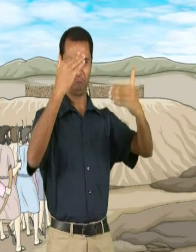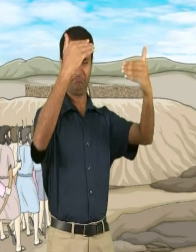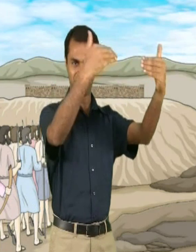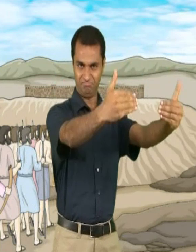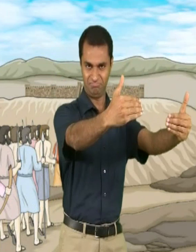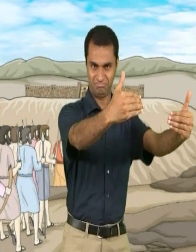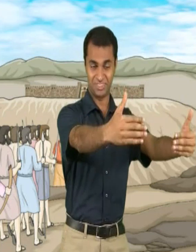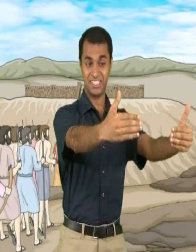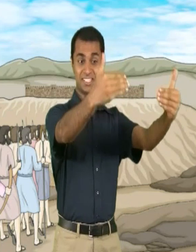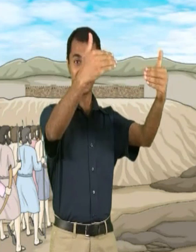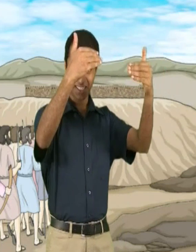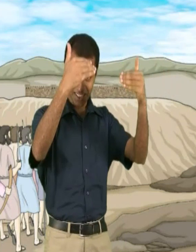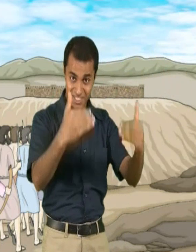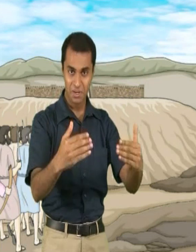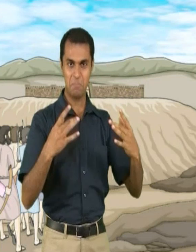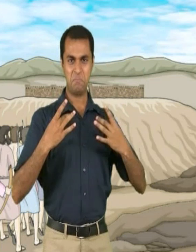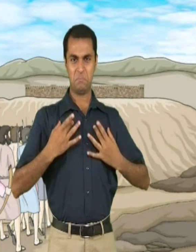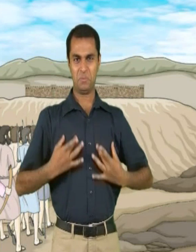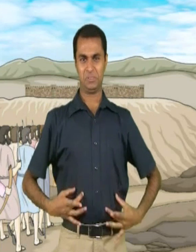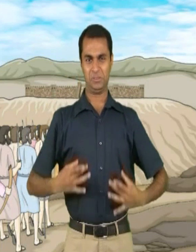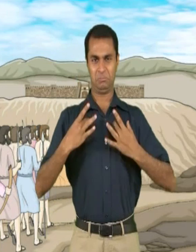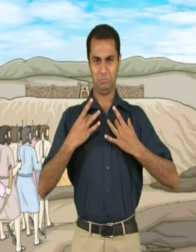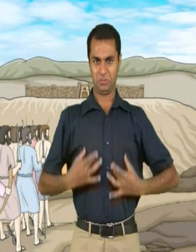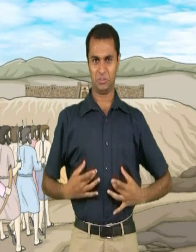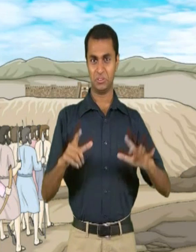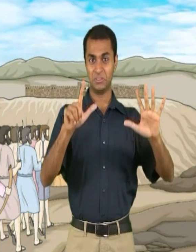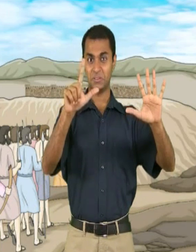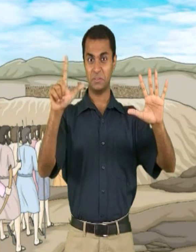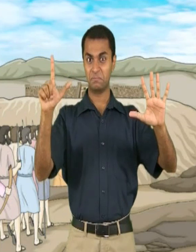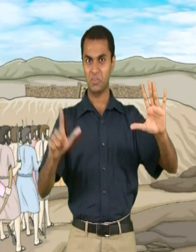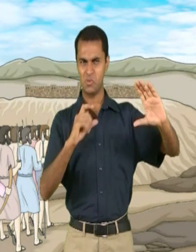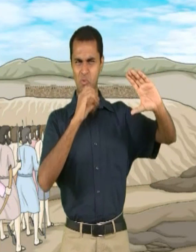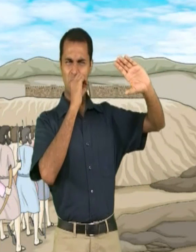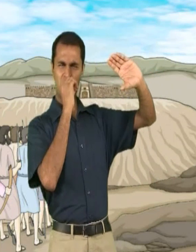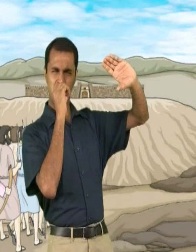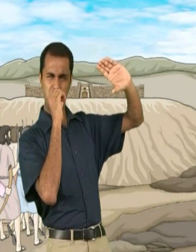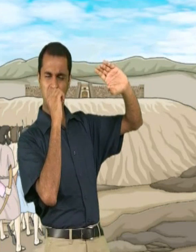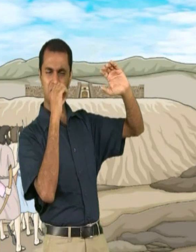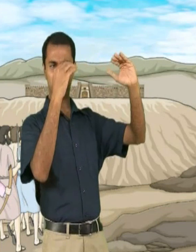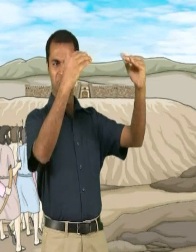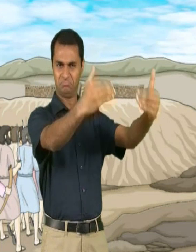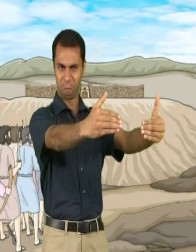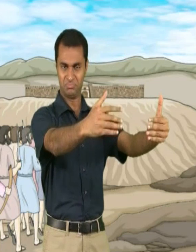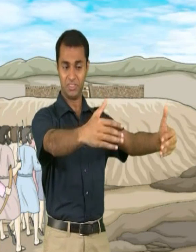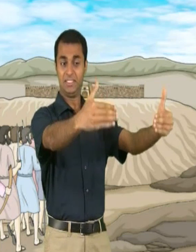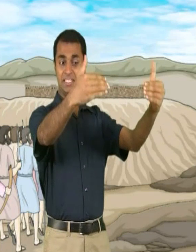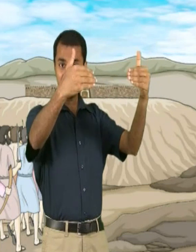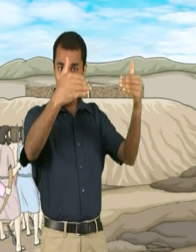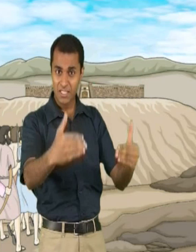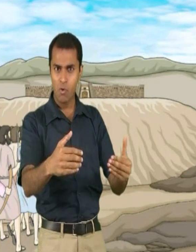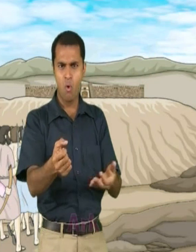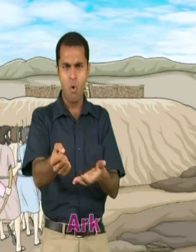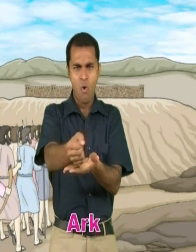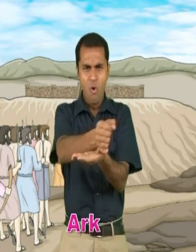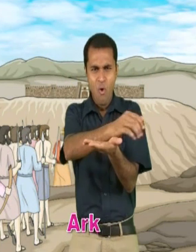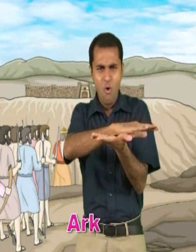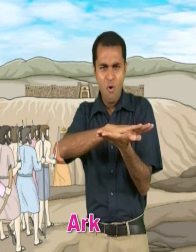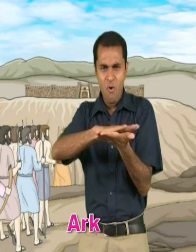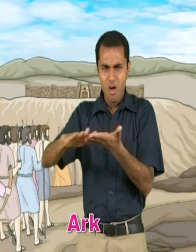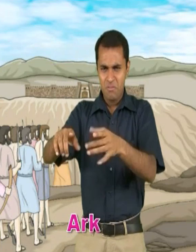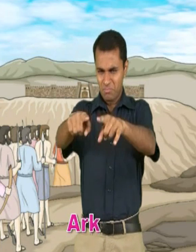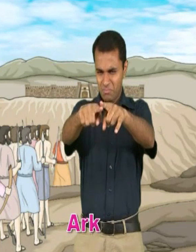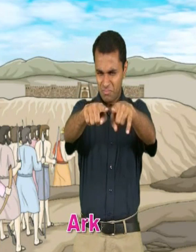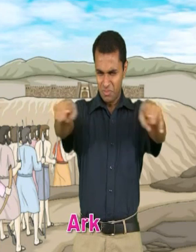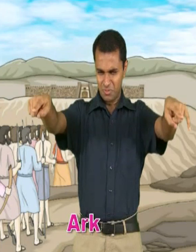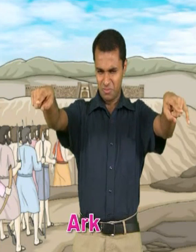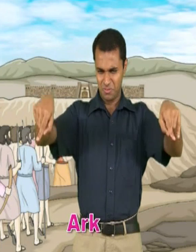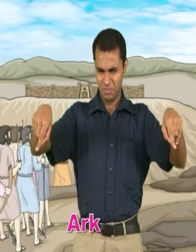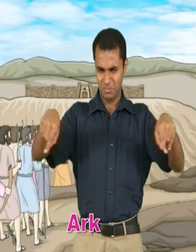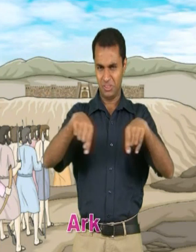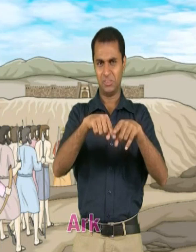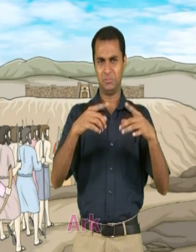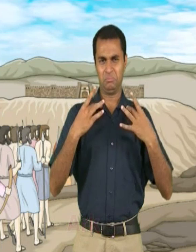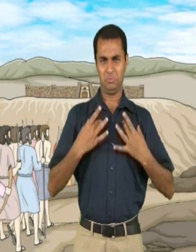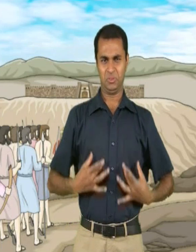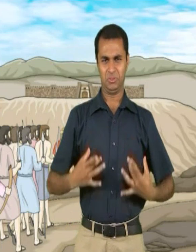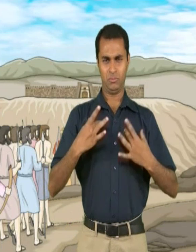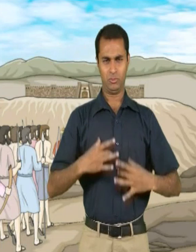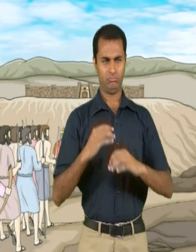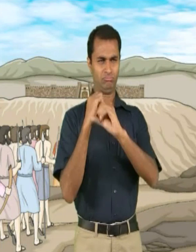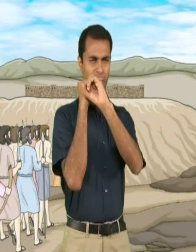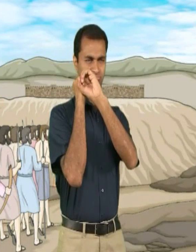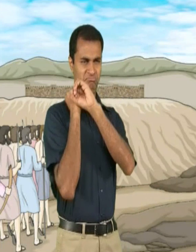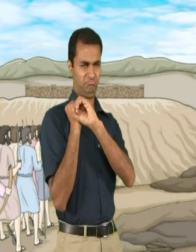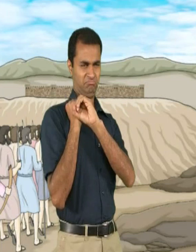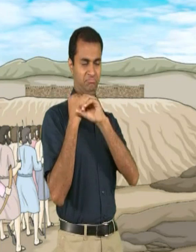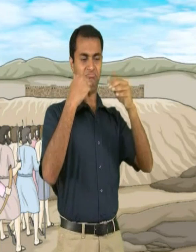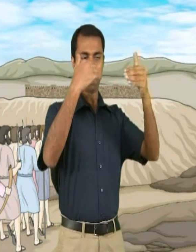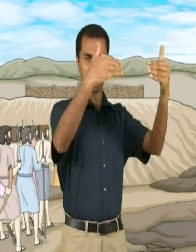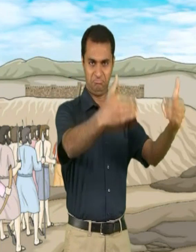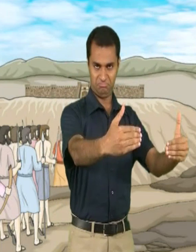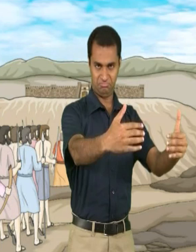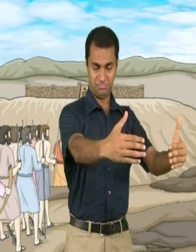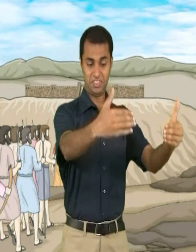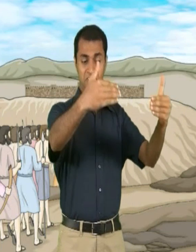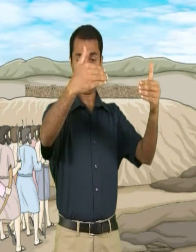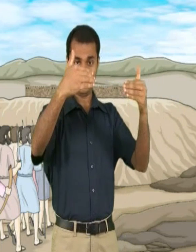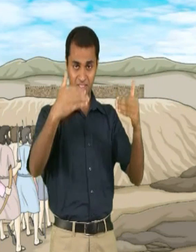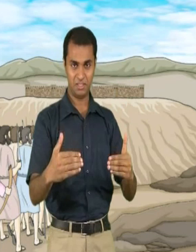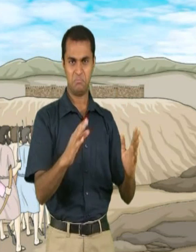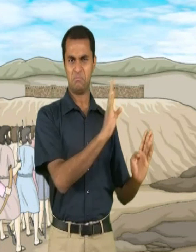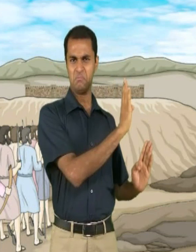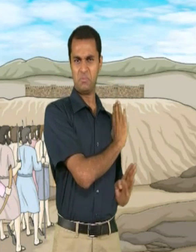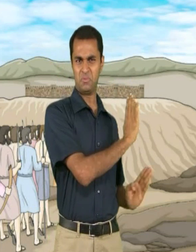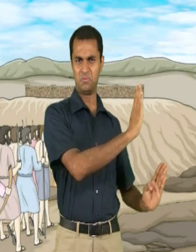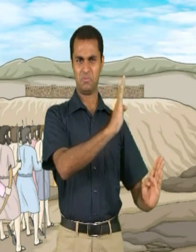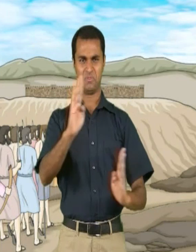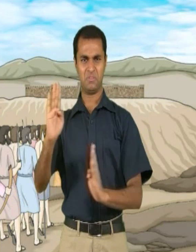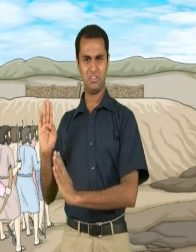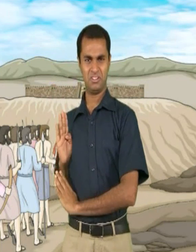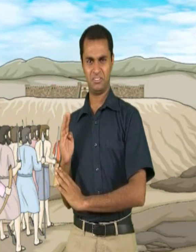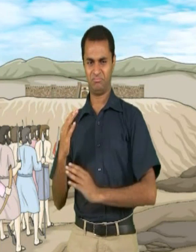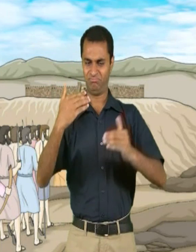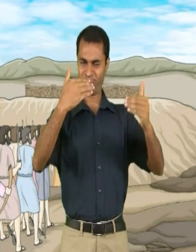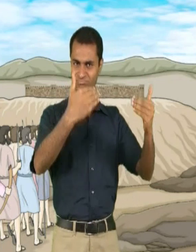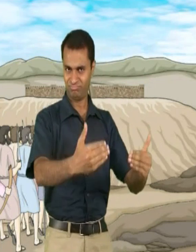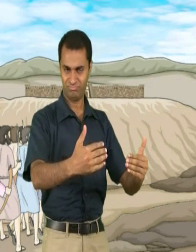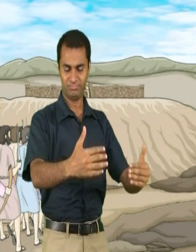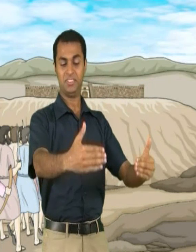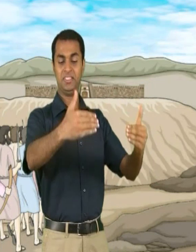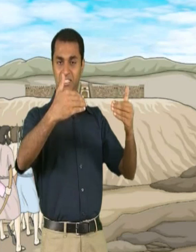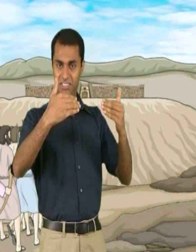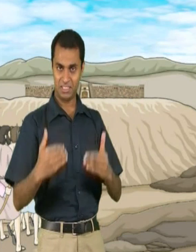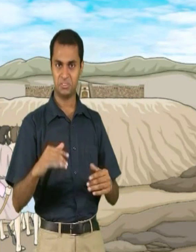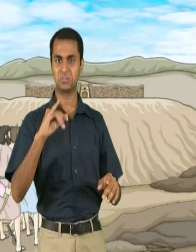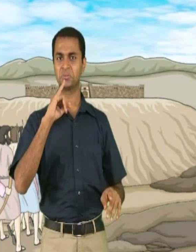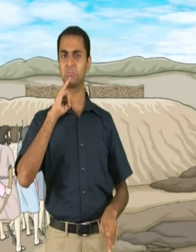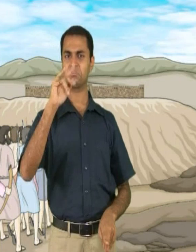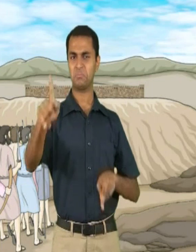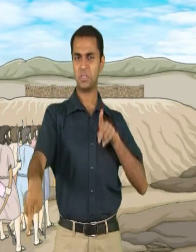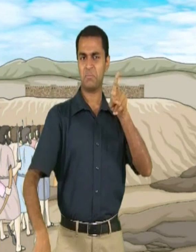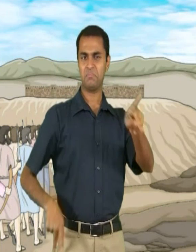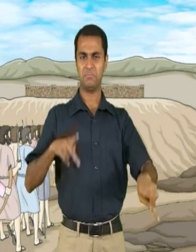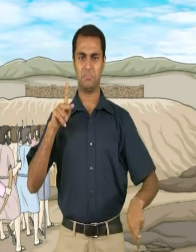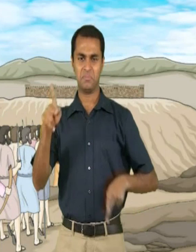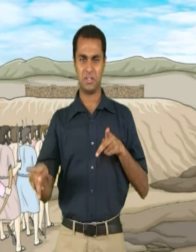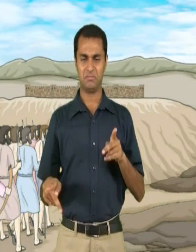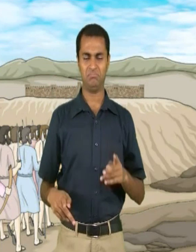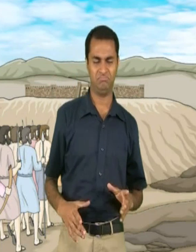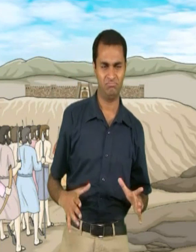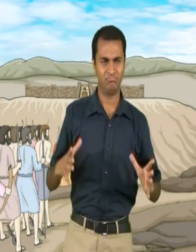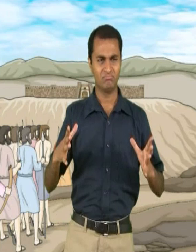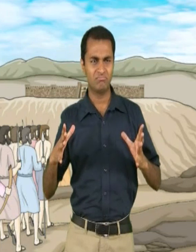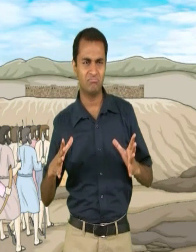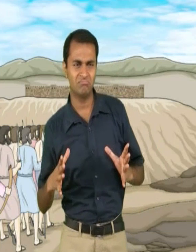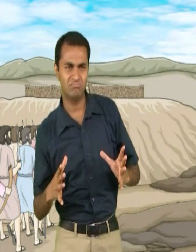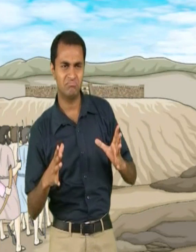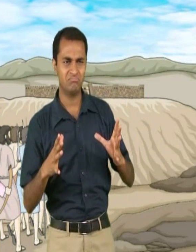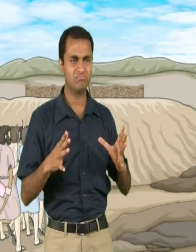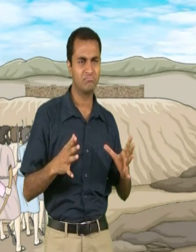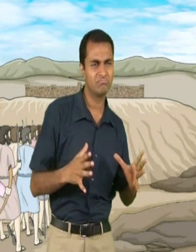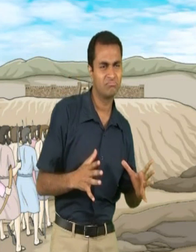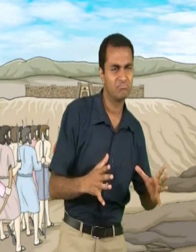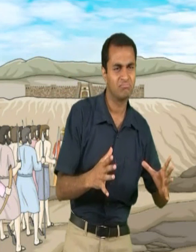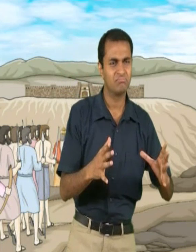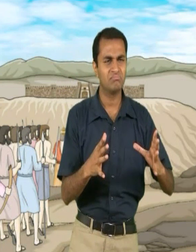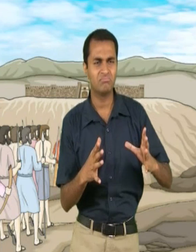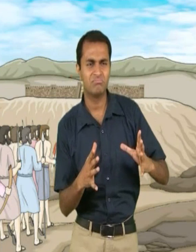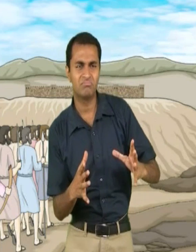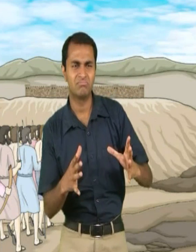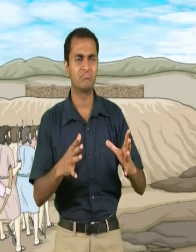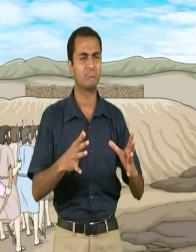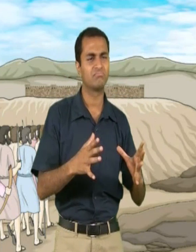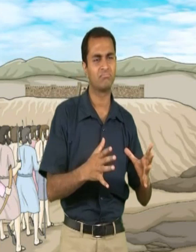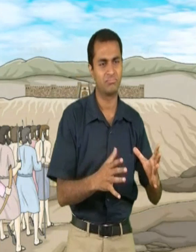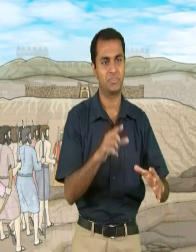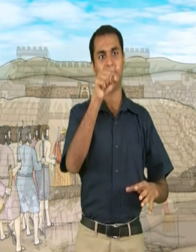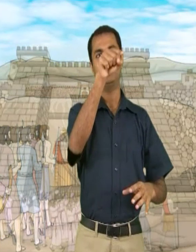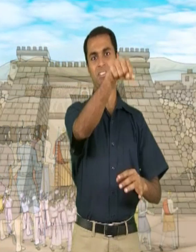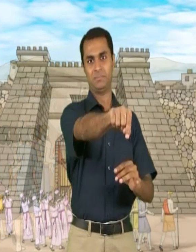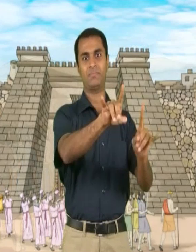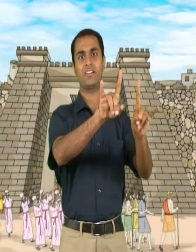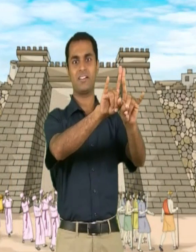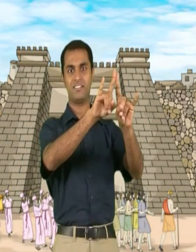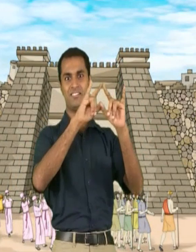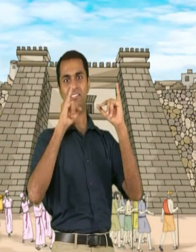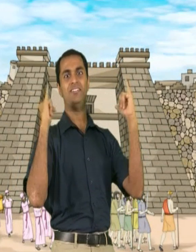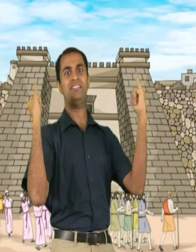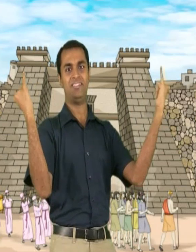While the horns continued to sound, the armed troops marched ahead of the priests who blew the horns, and the rear guard followed the ark.